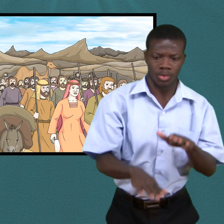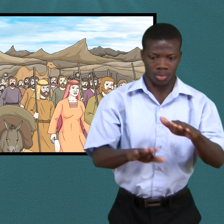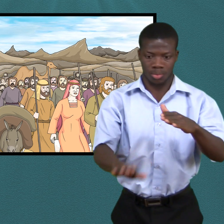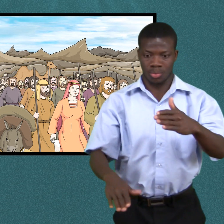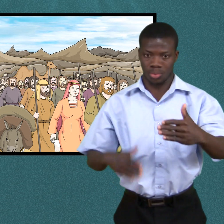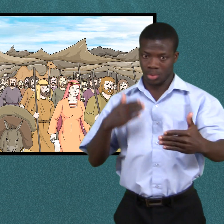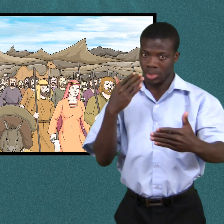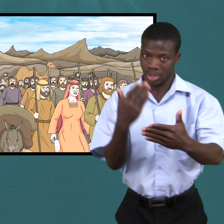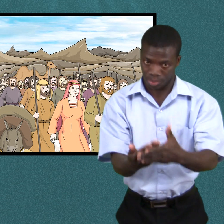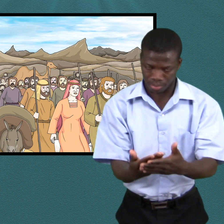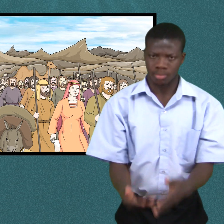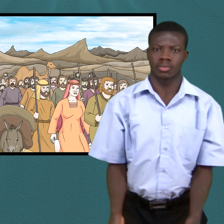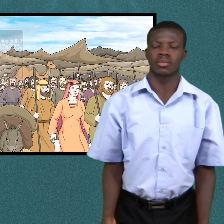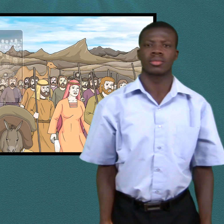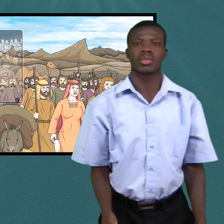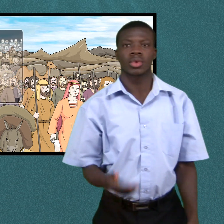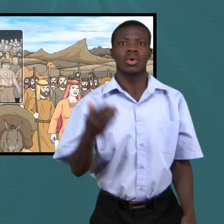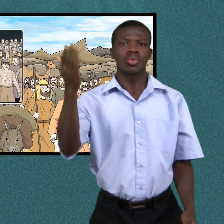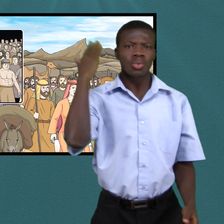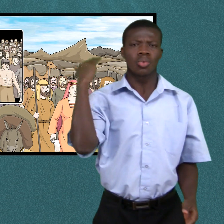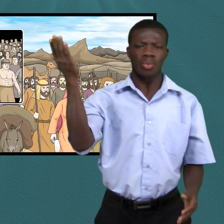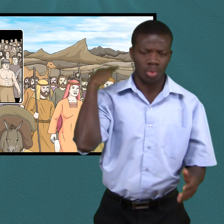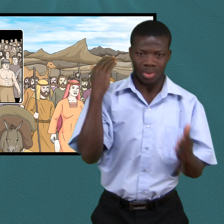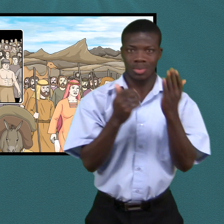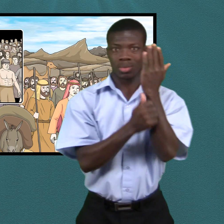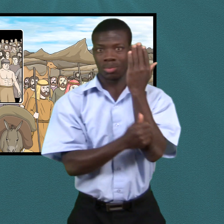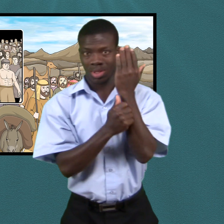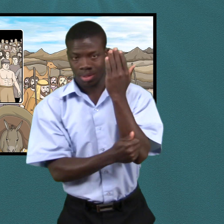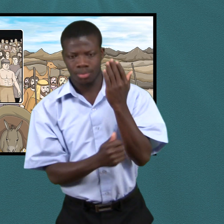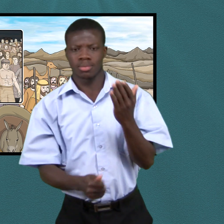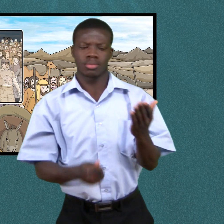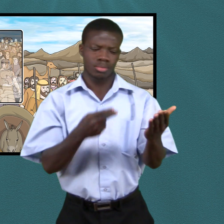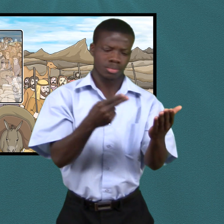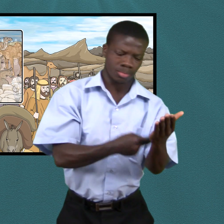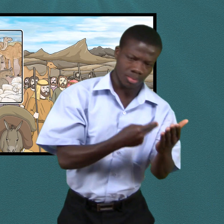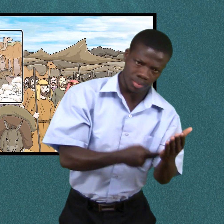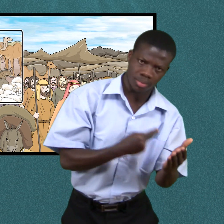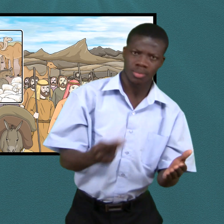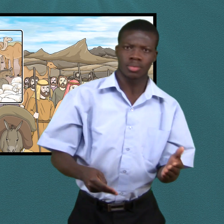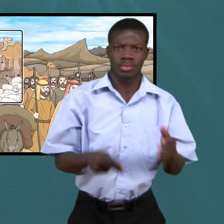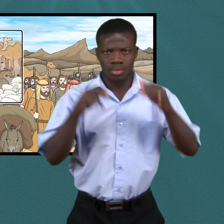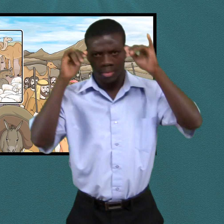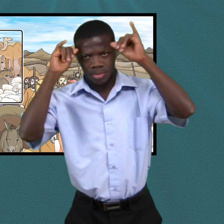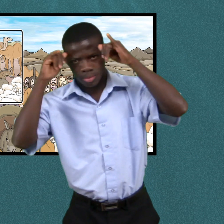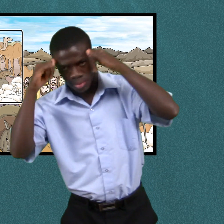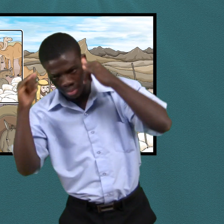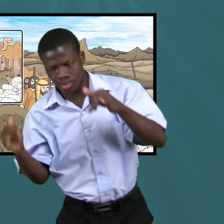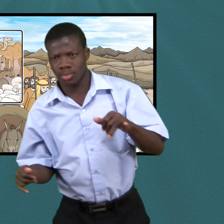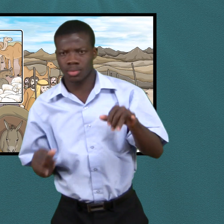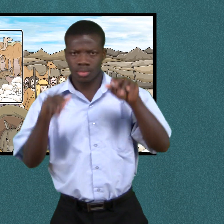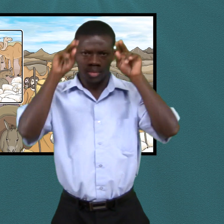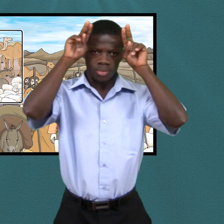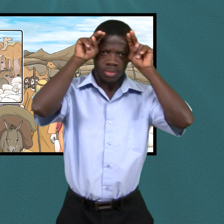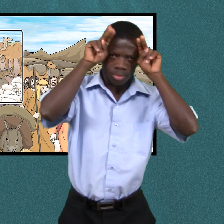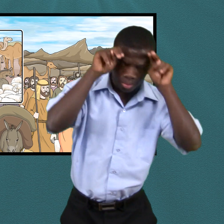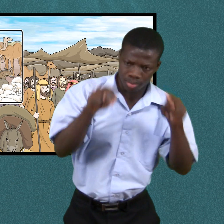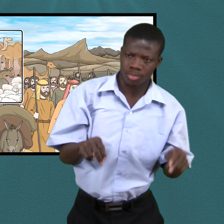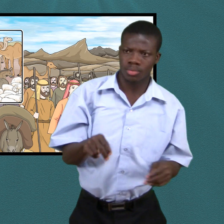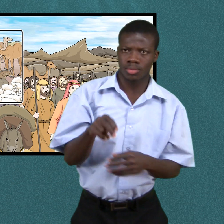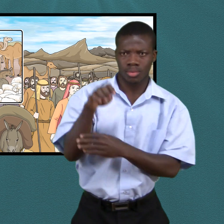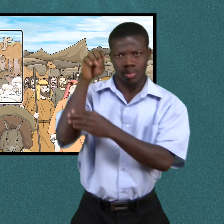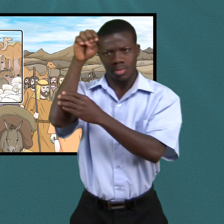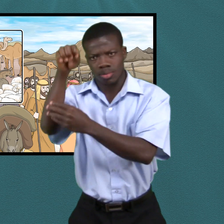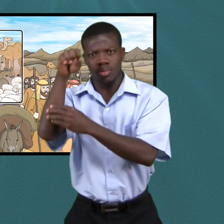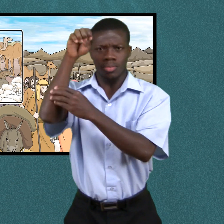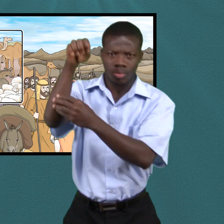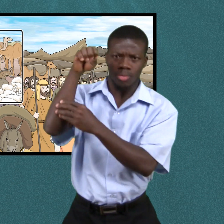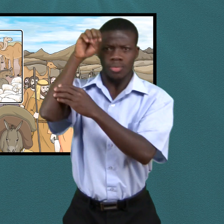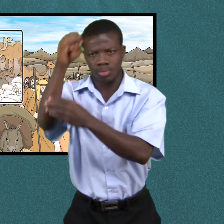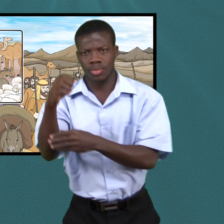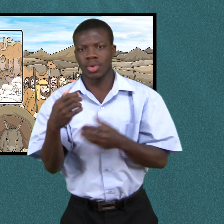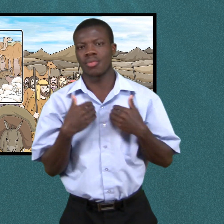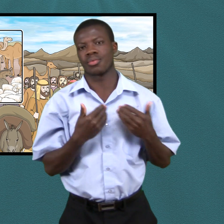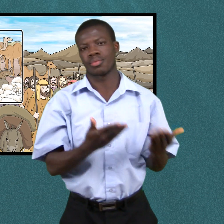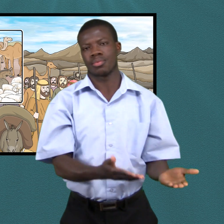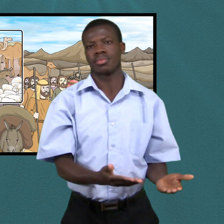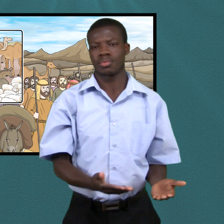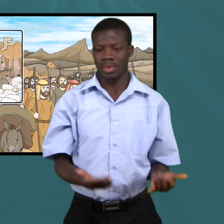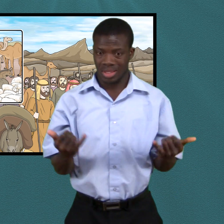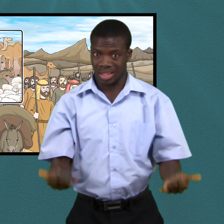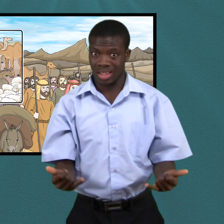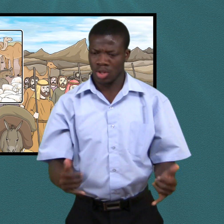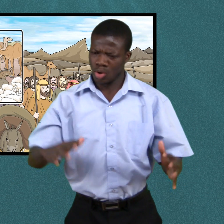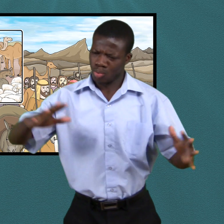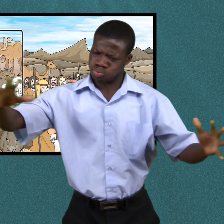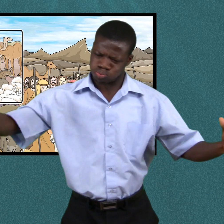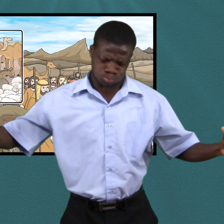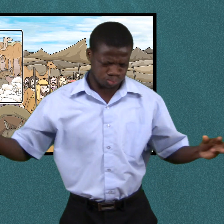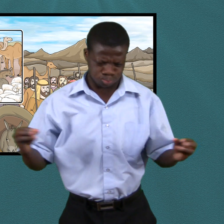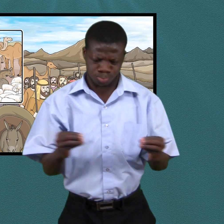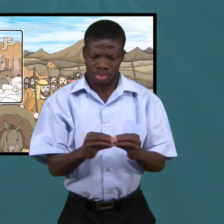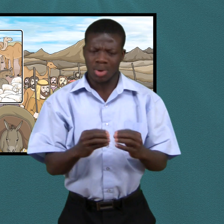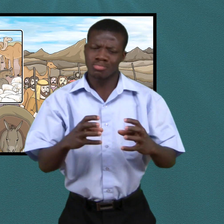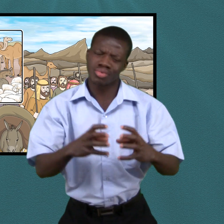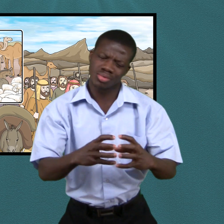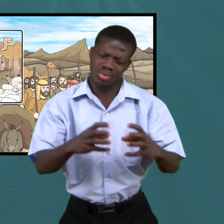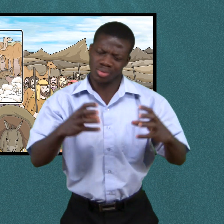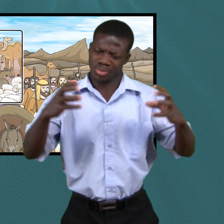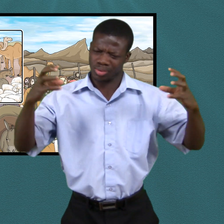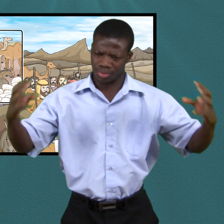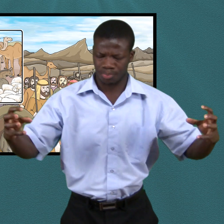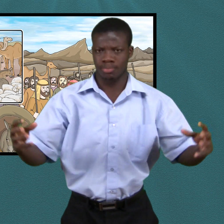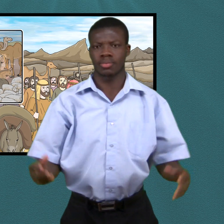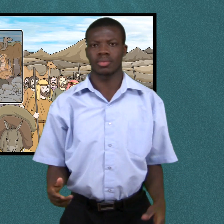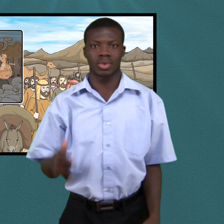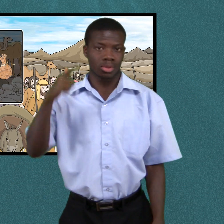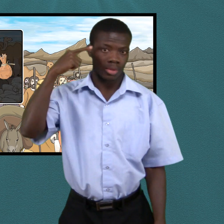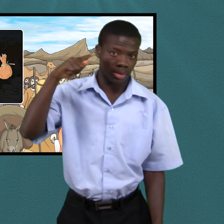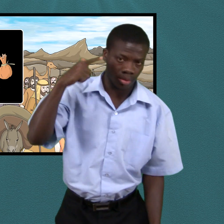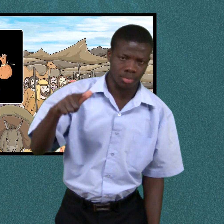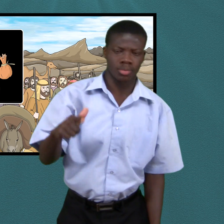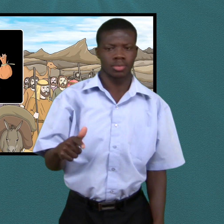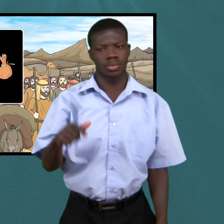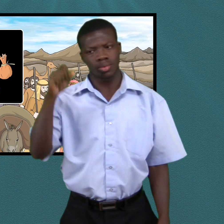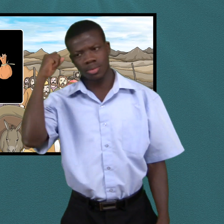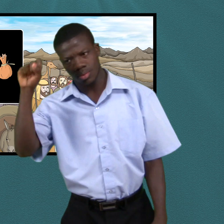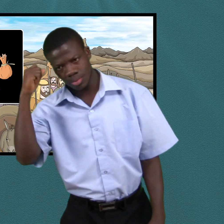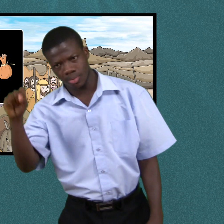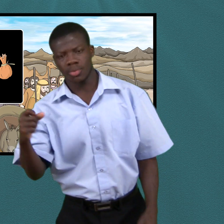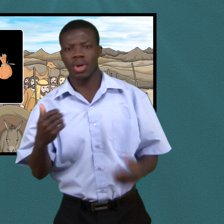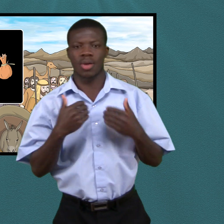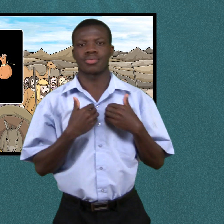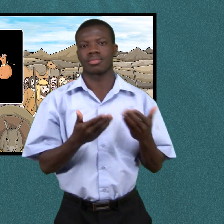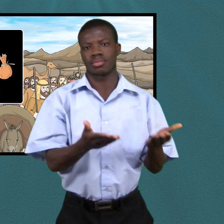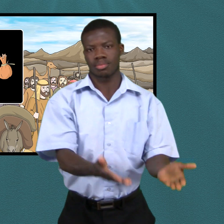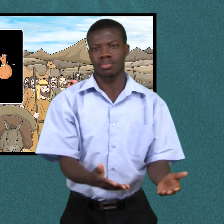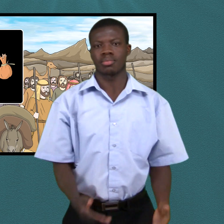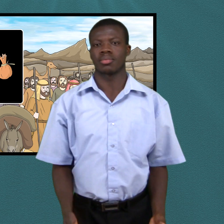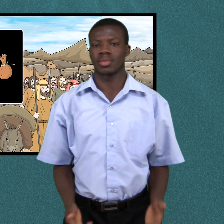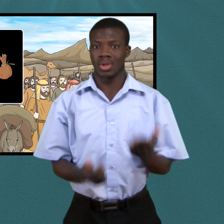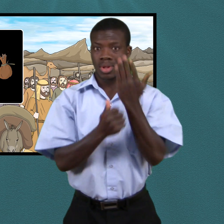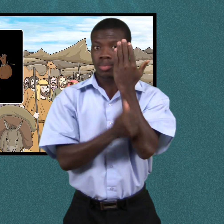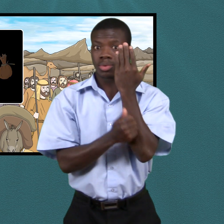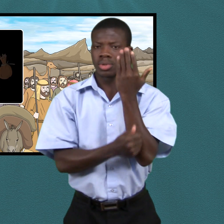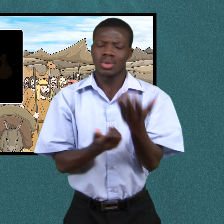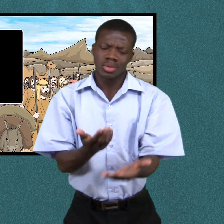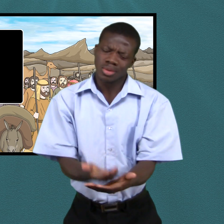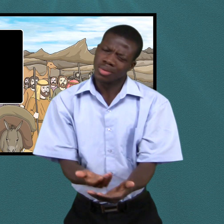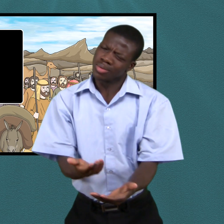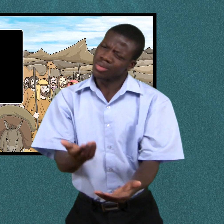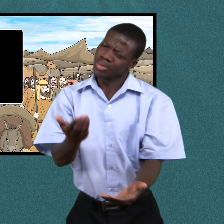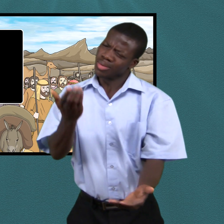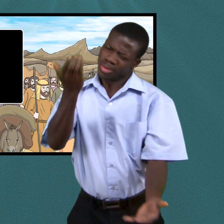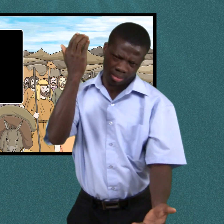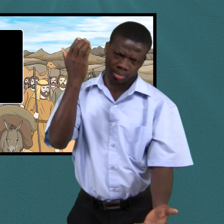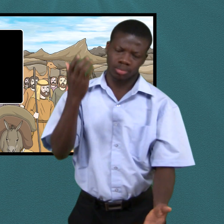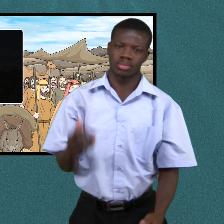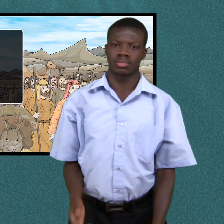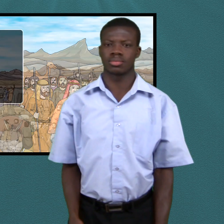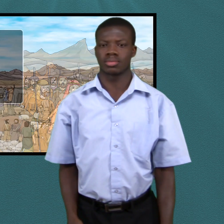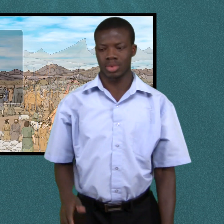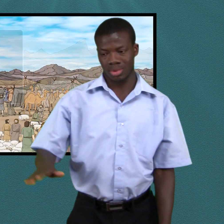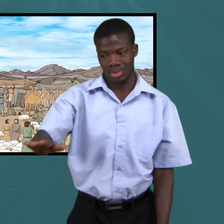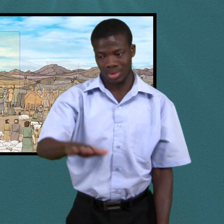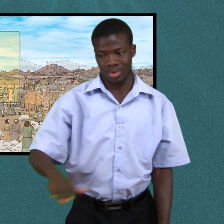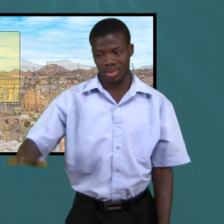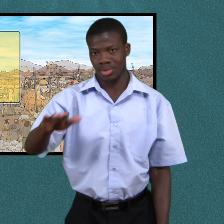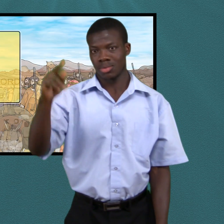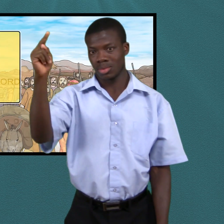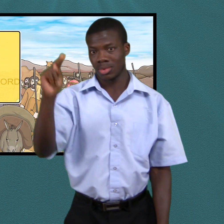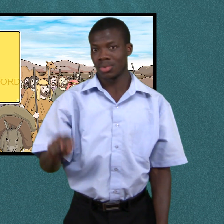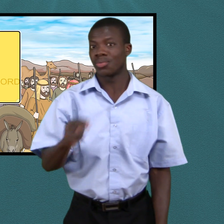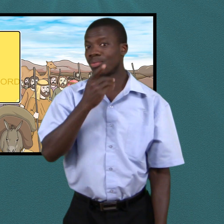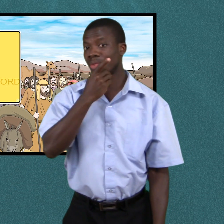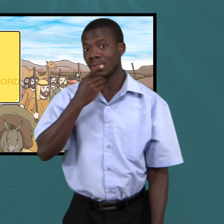And Abram had become extremely wealthy in livestock and silver and gold.